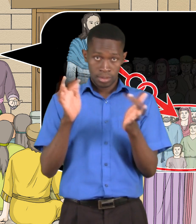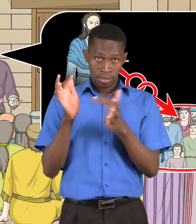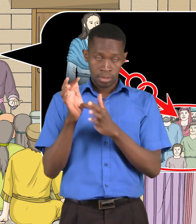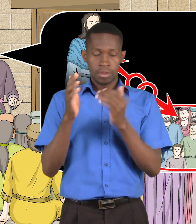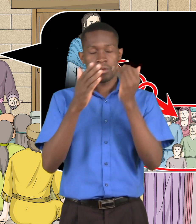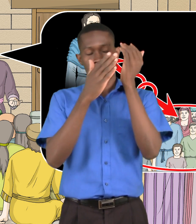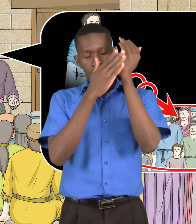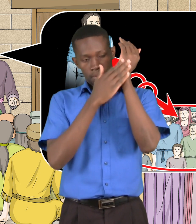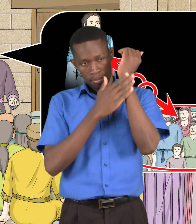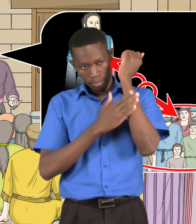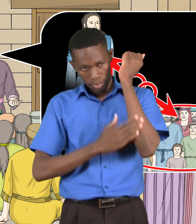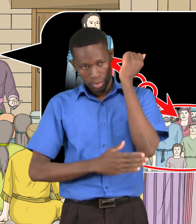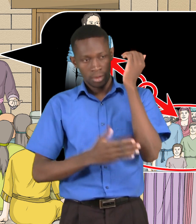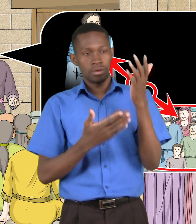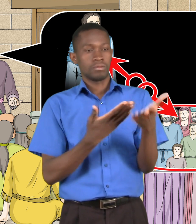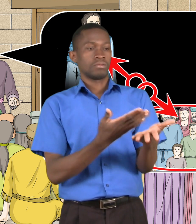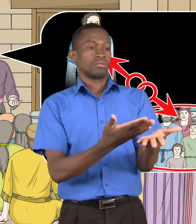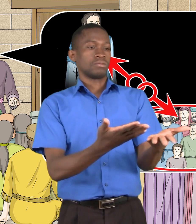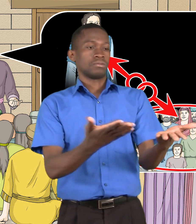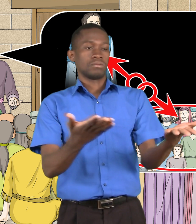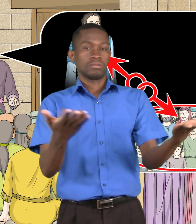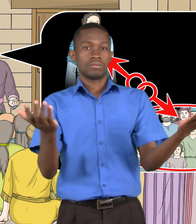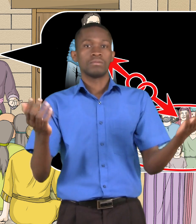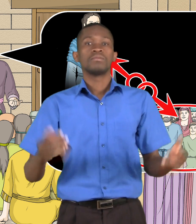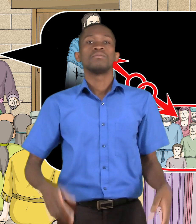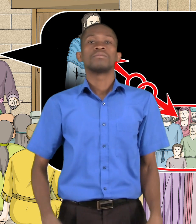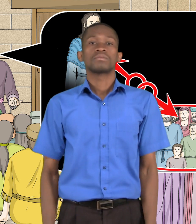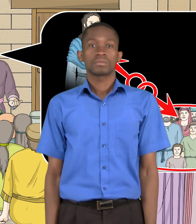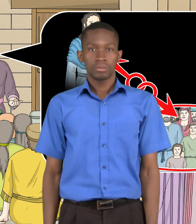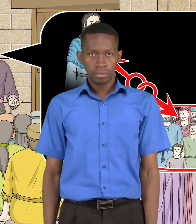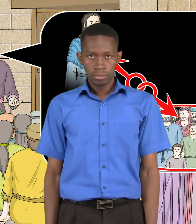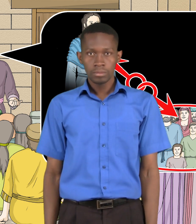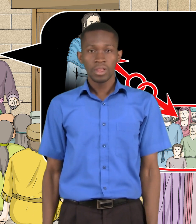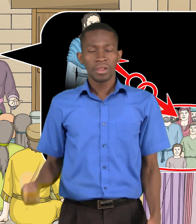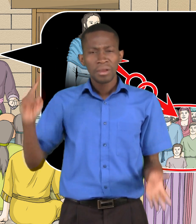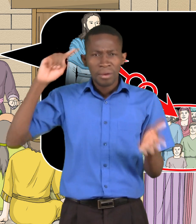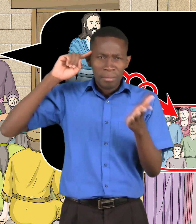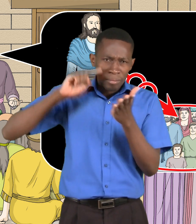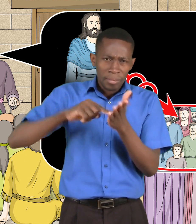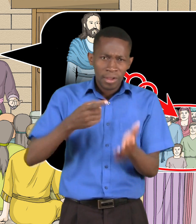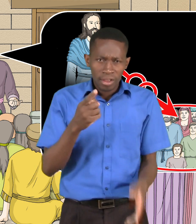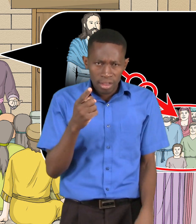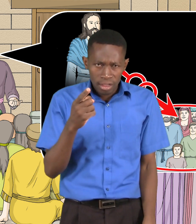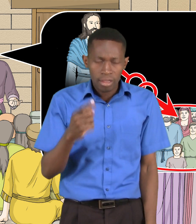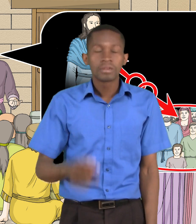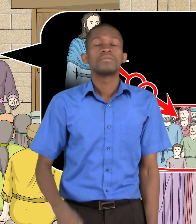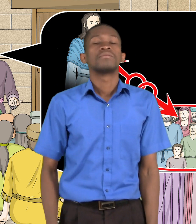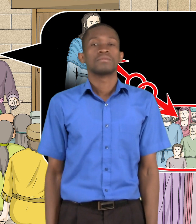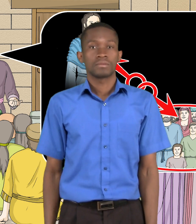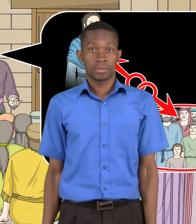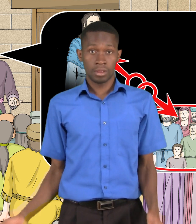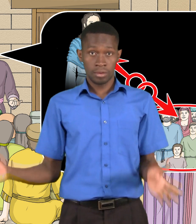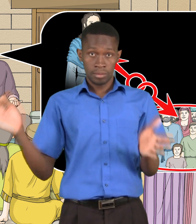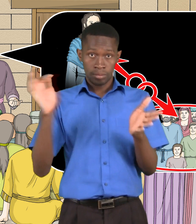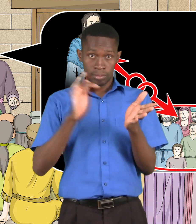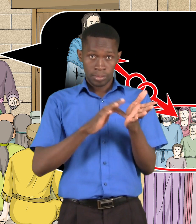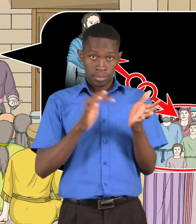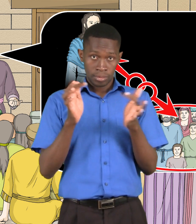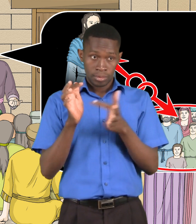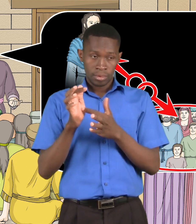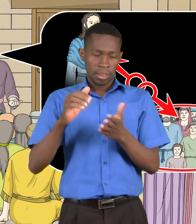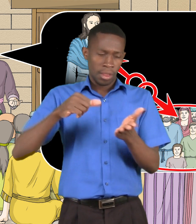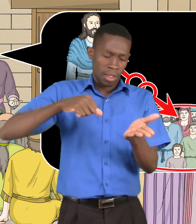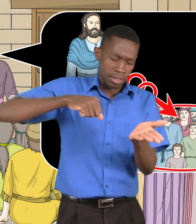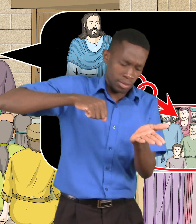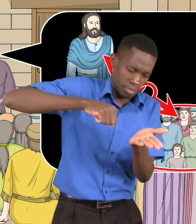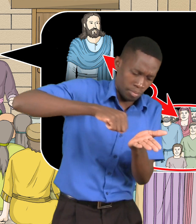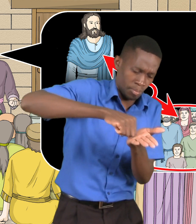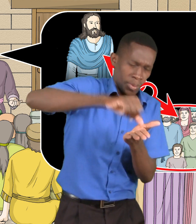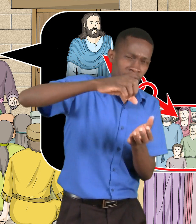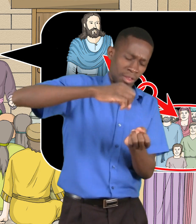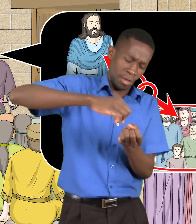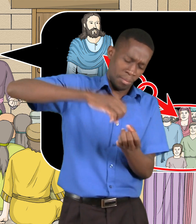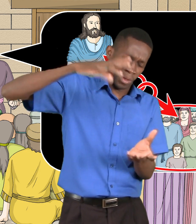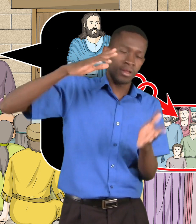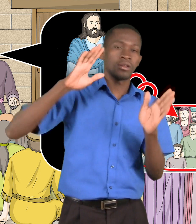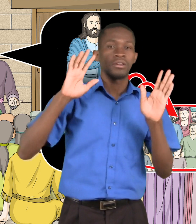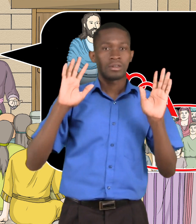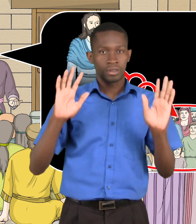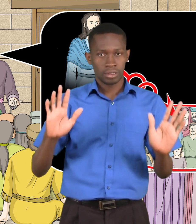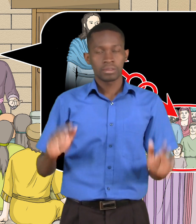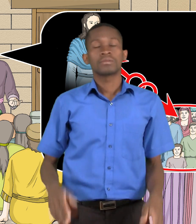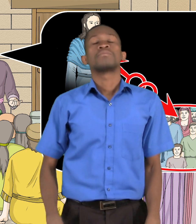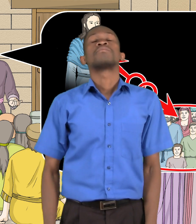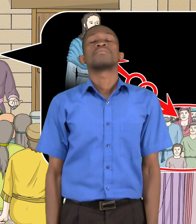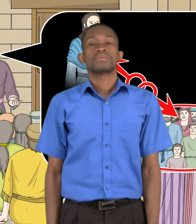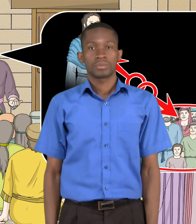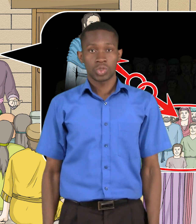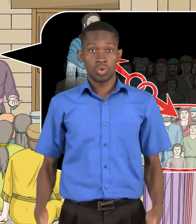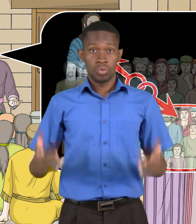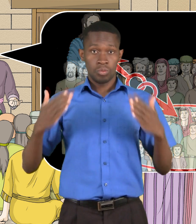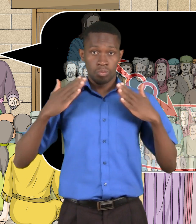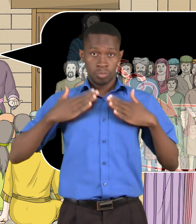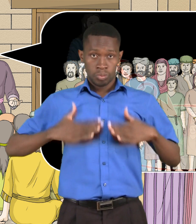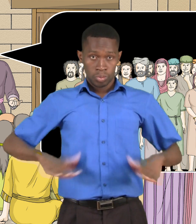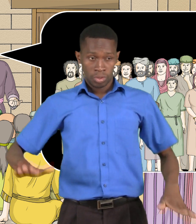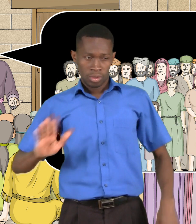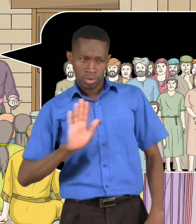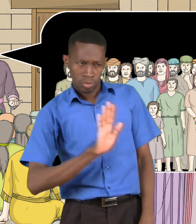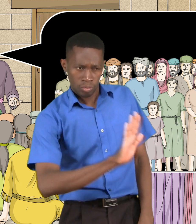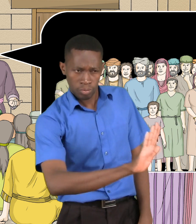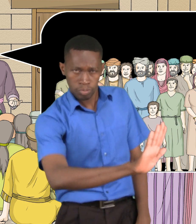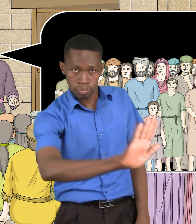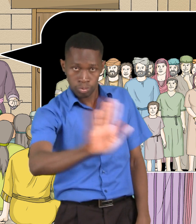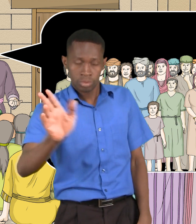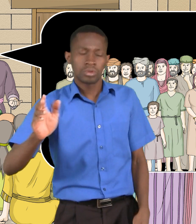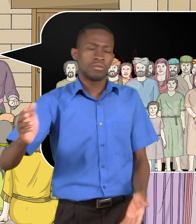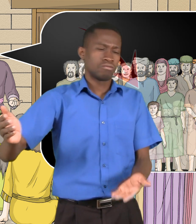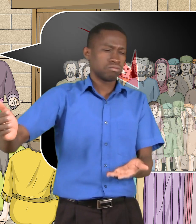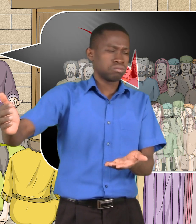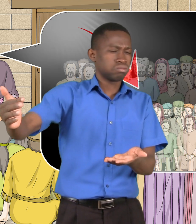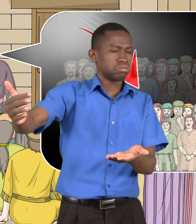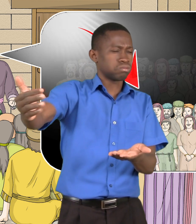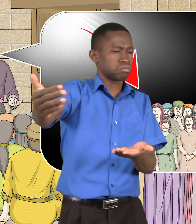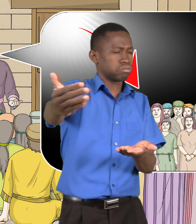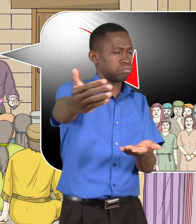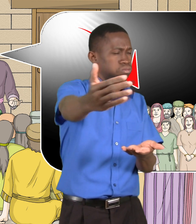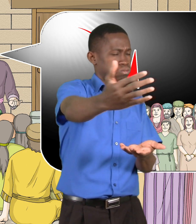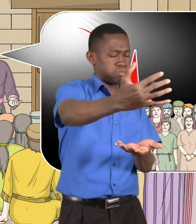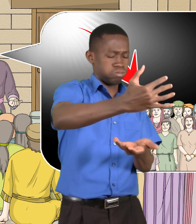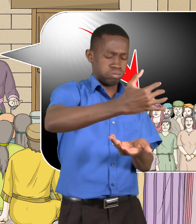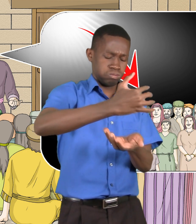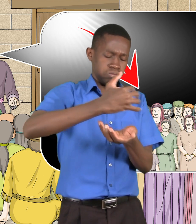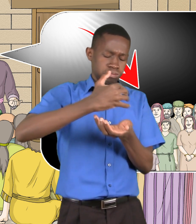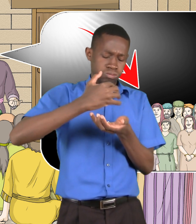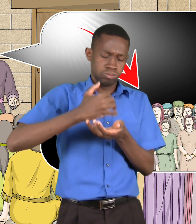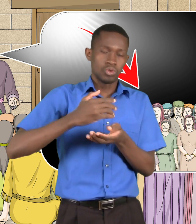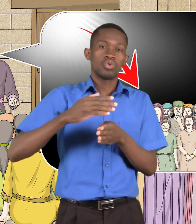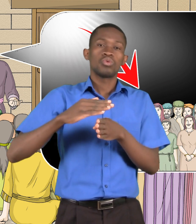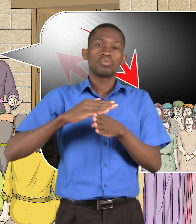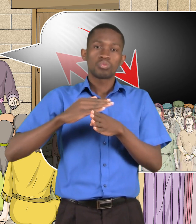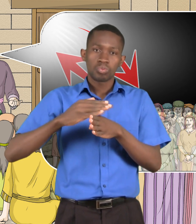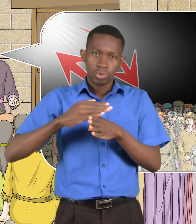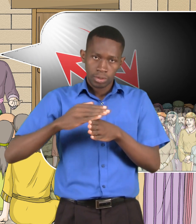you were bought at a price.